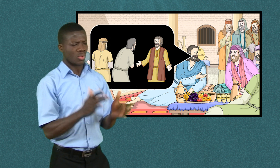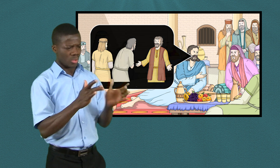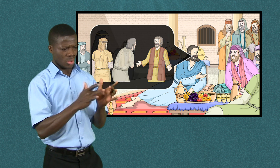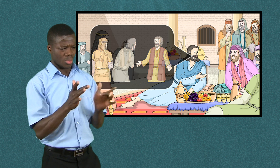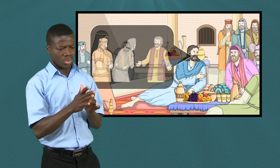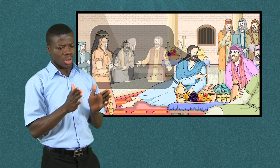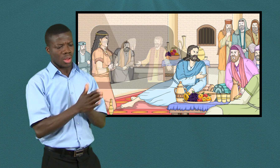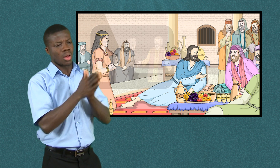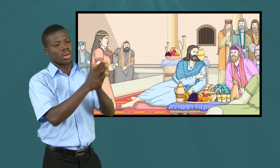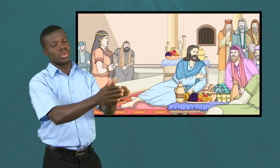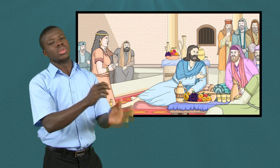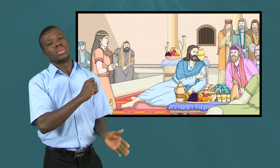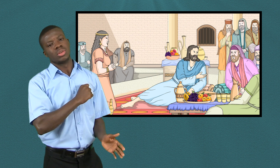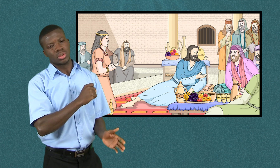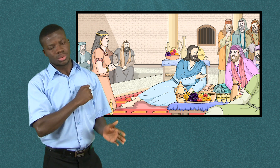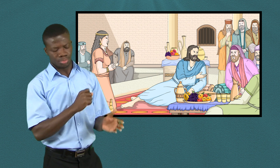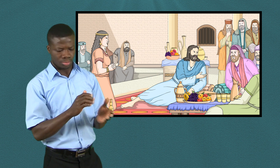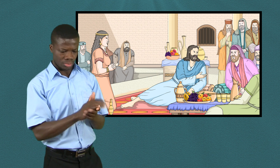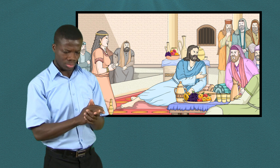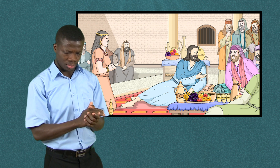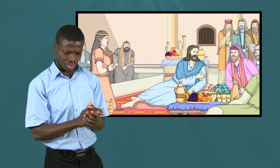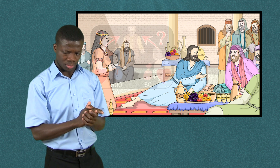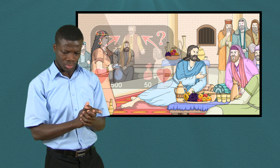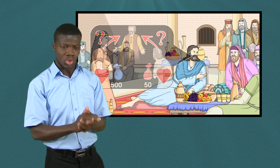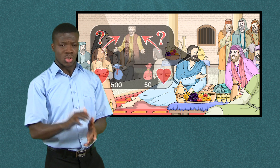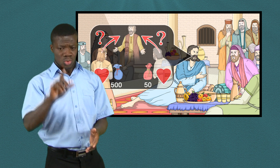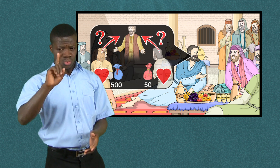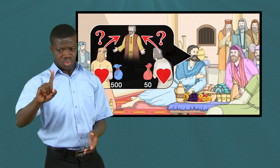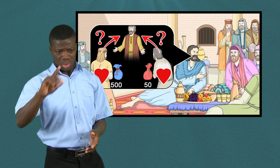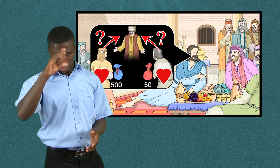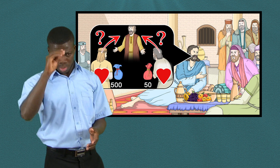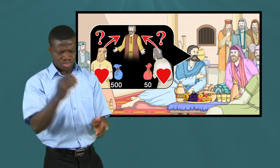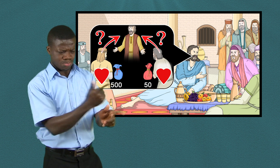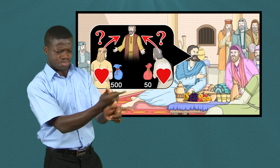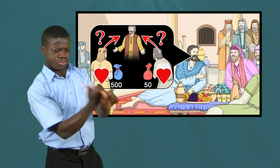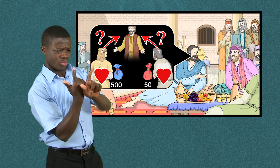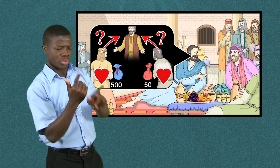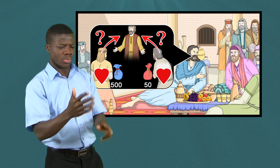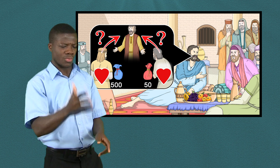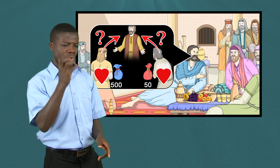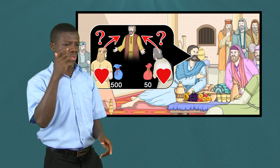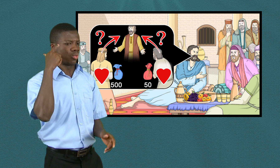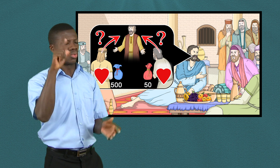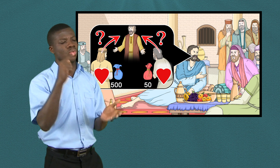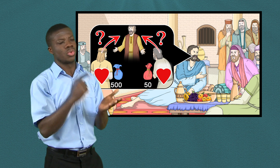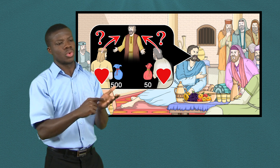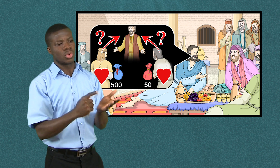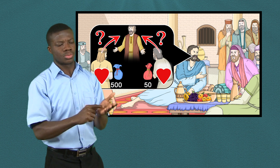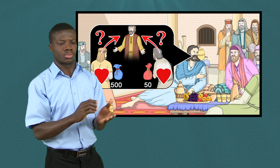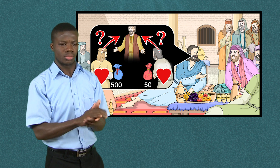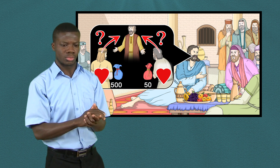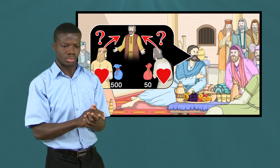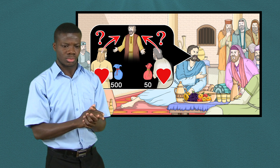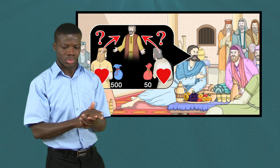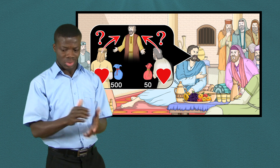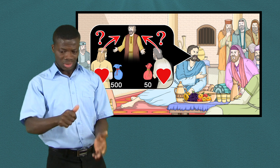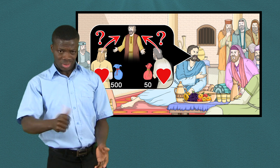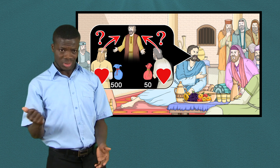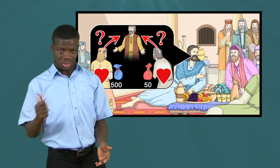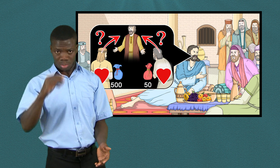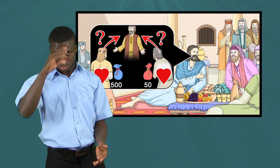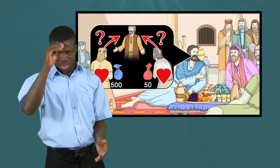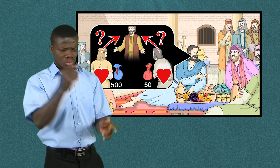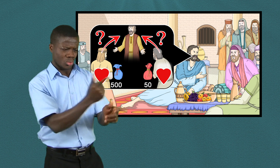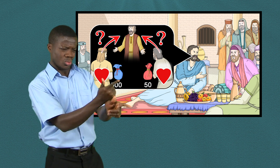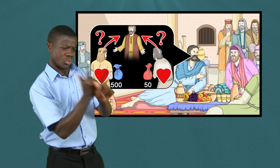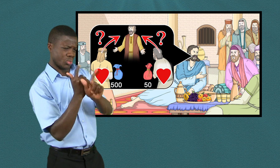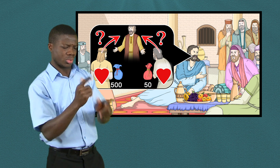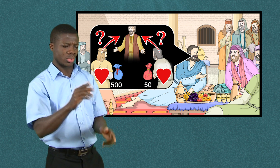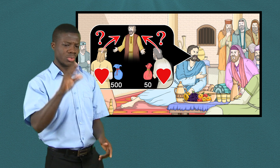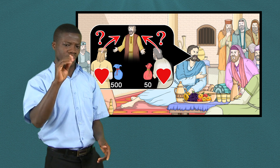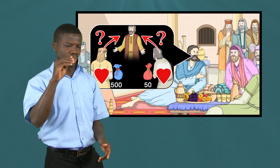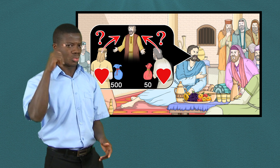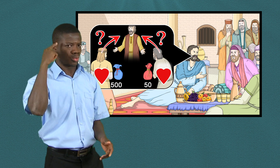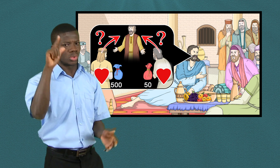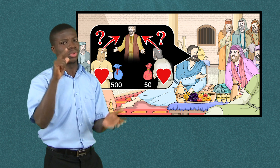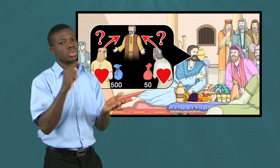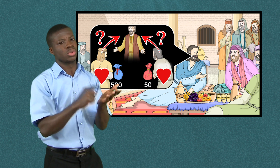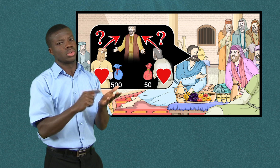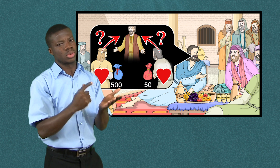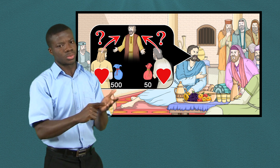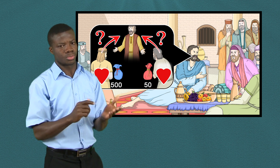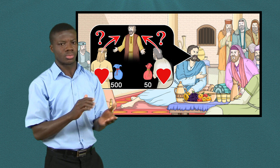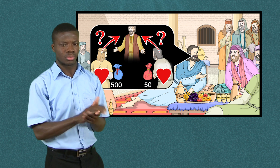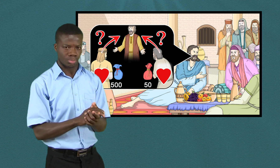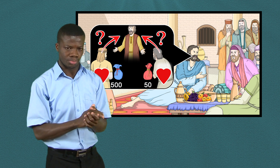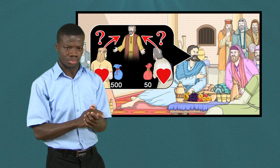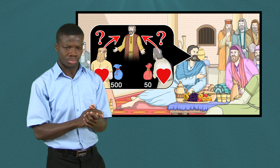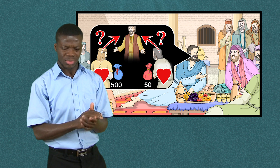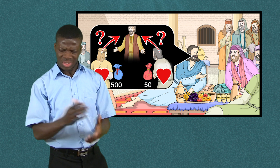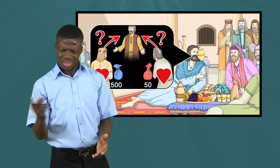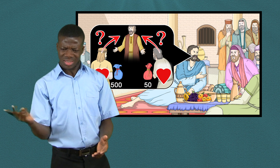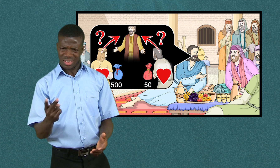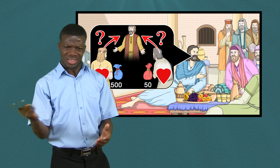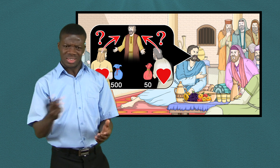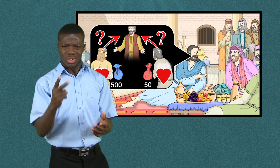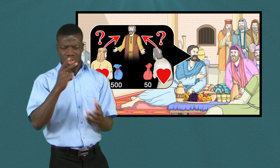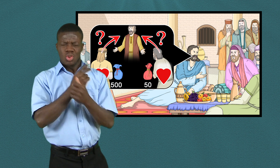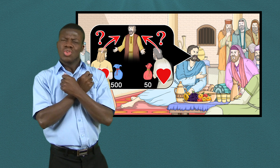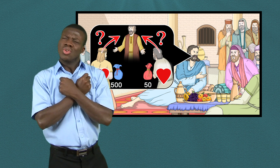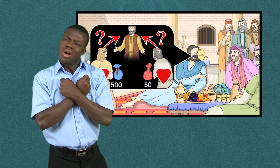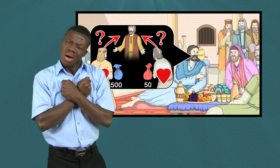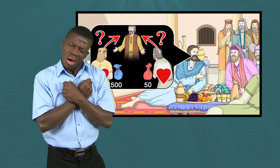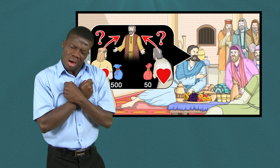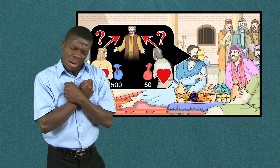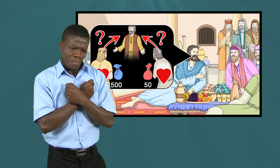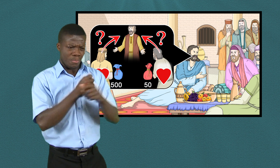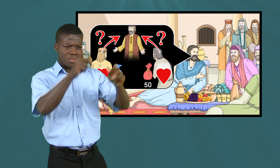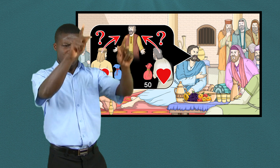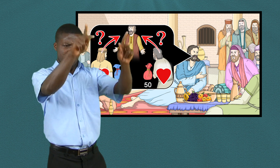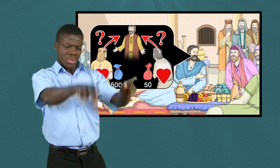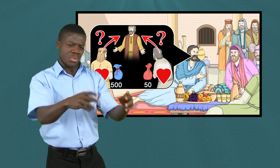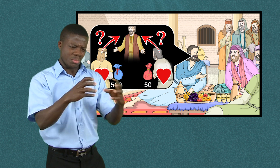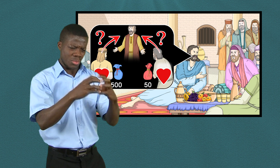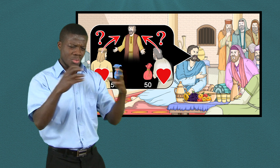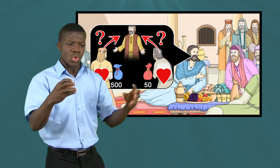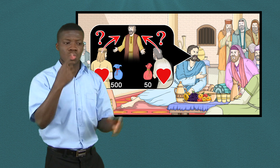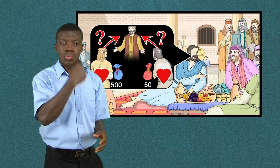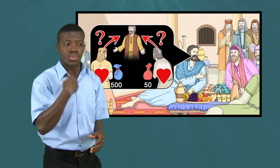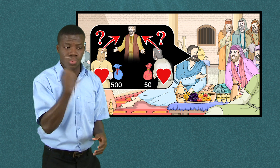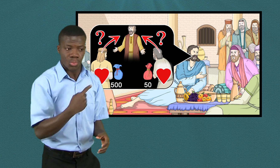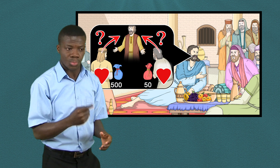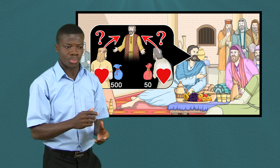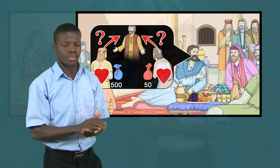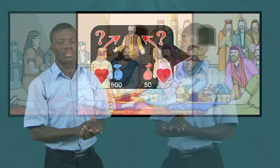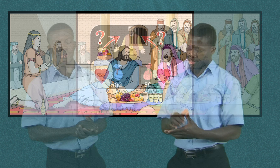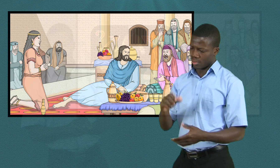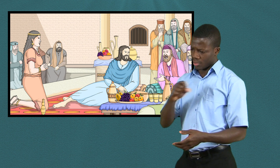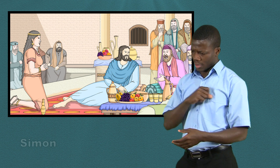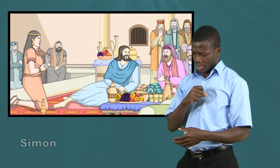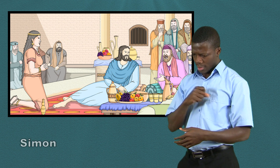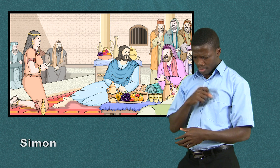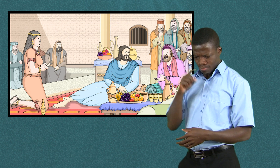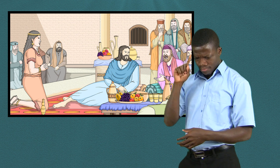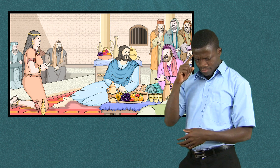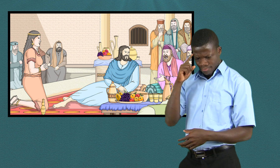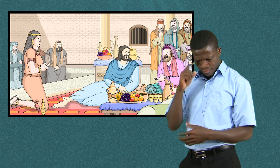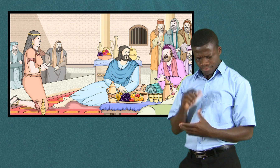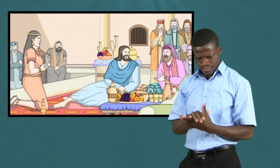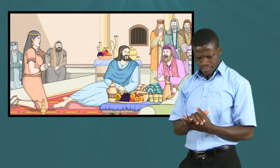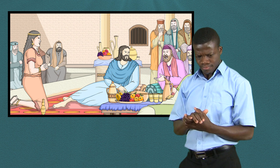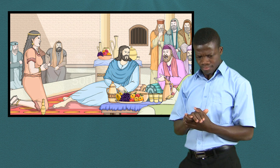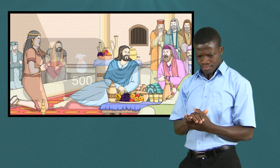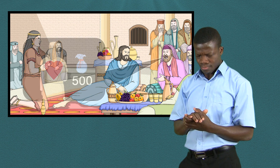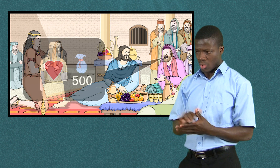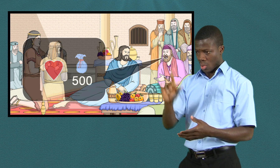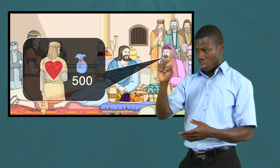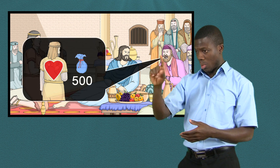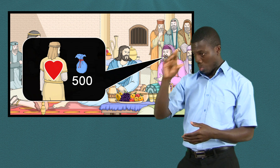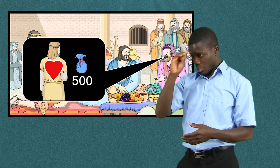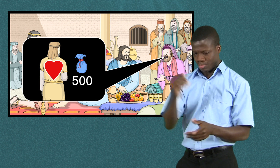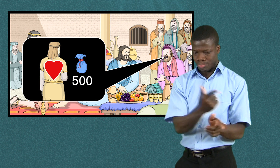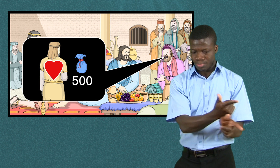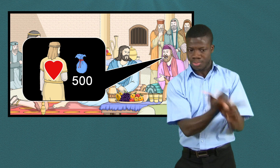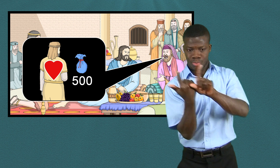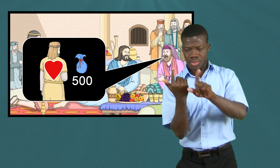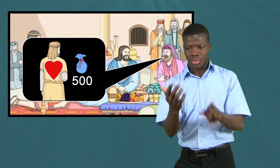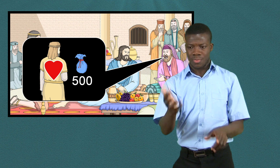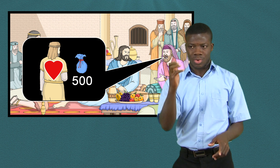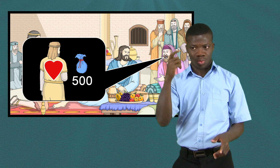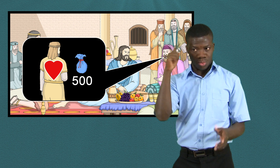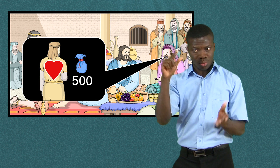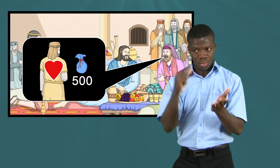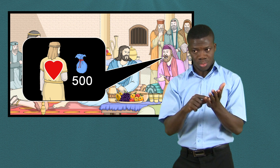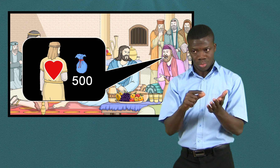Which one, then, will love him more?”